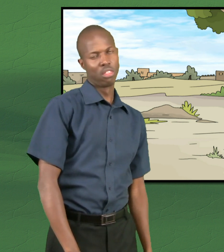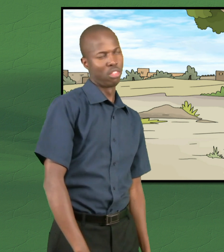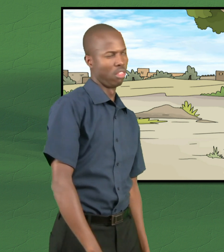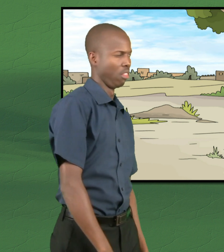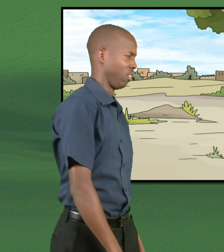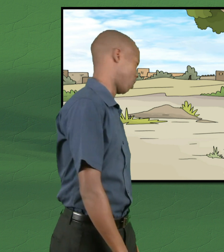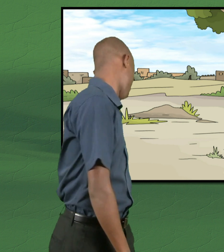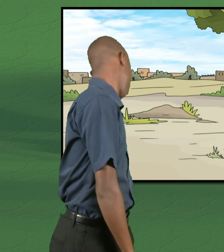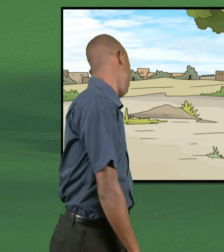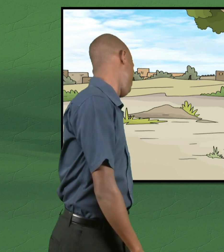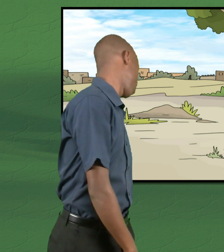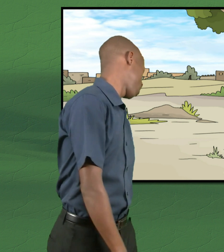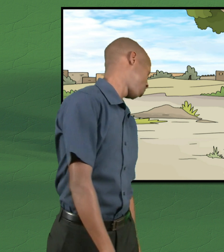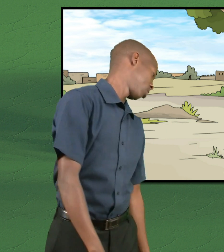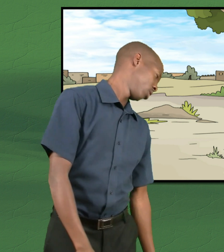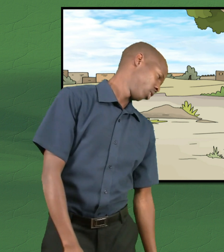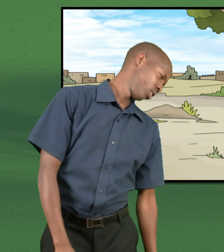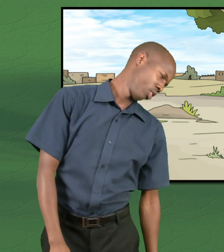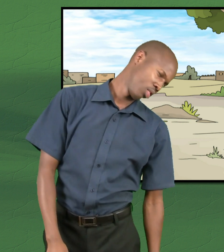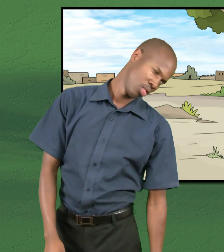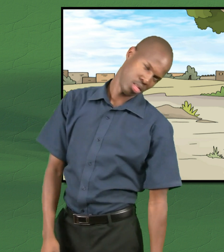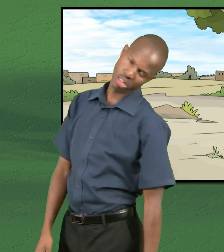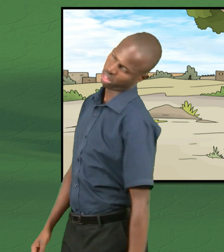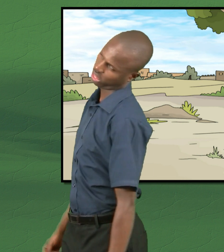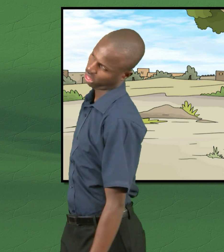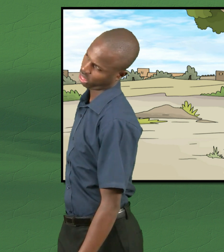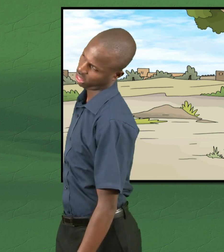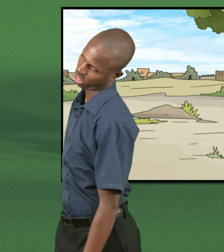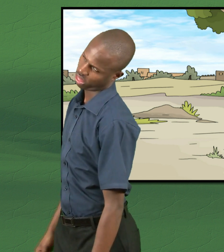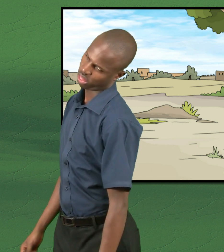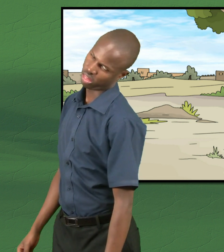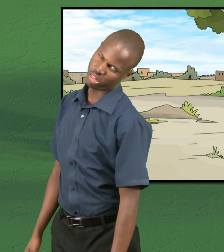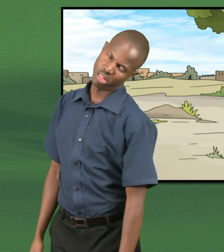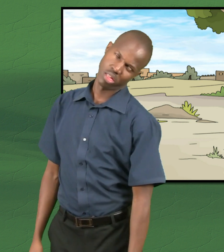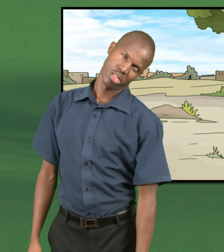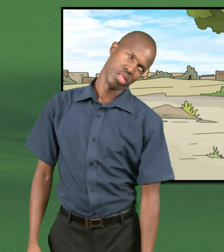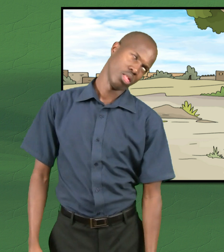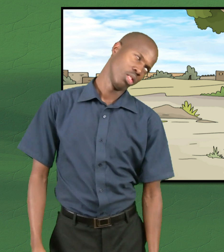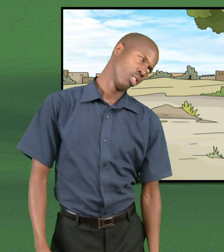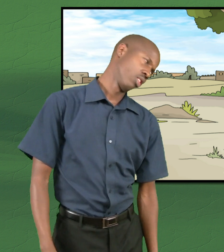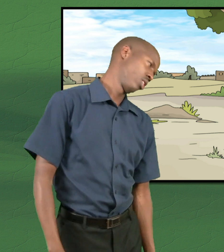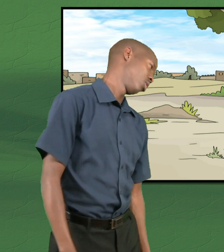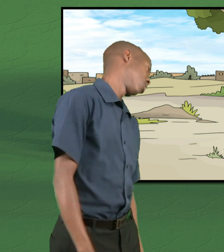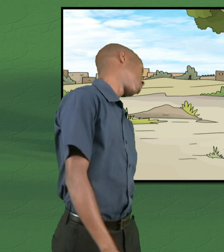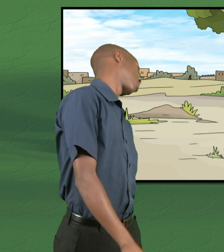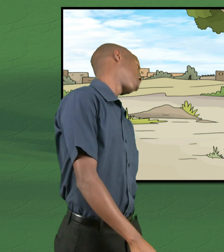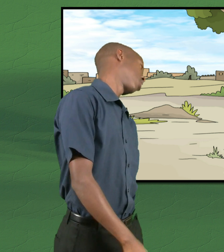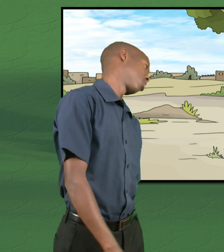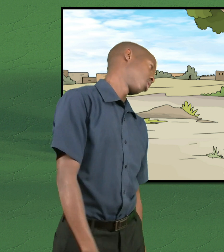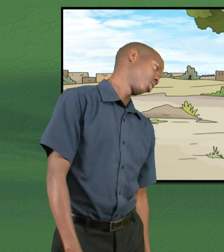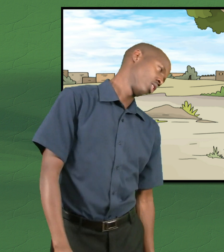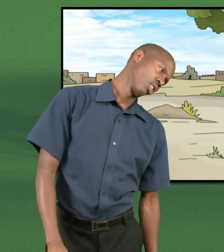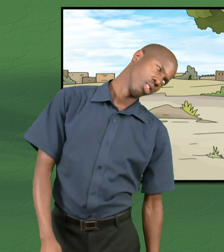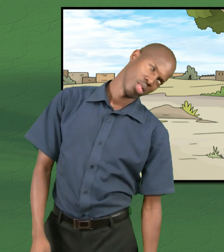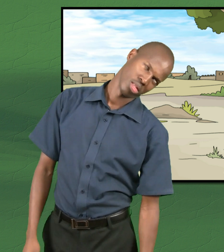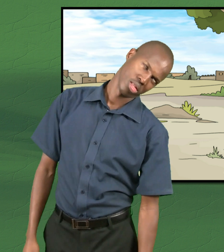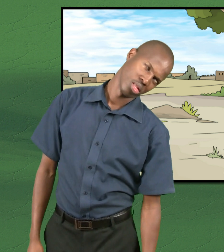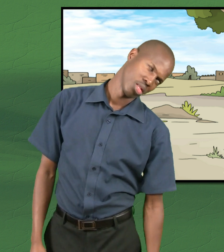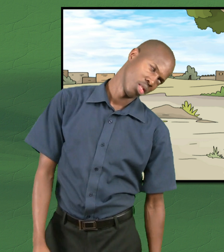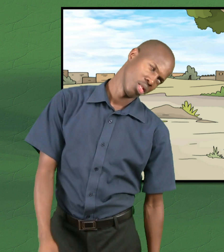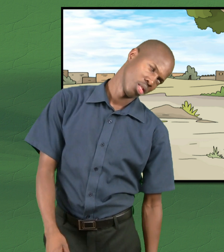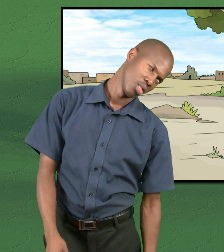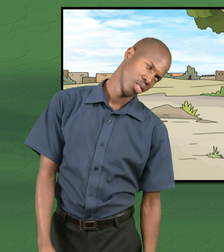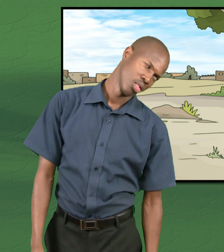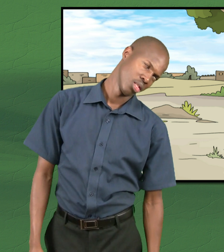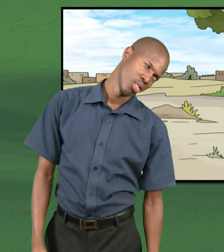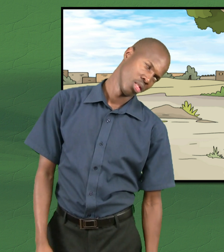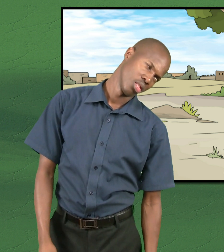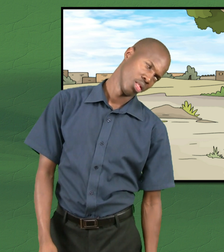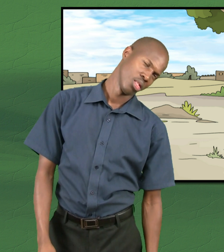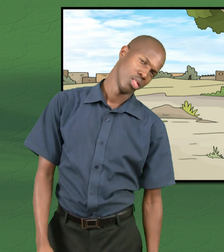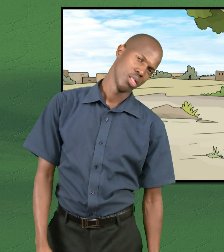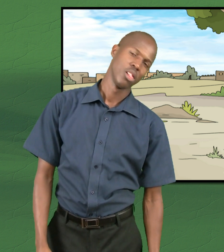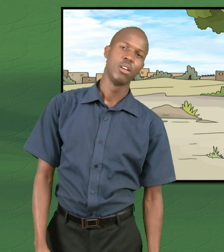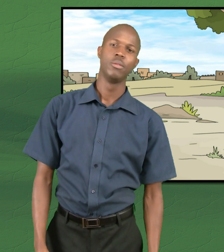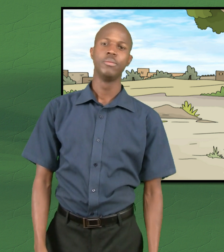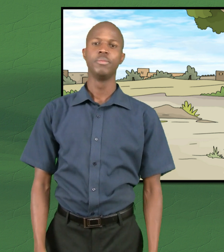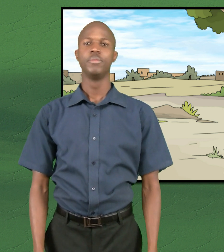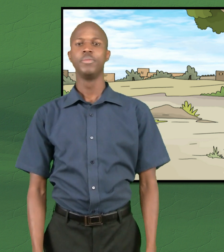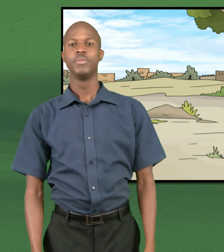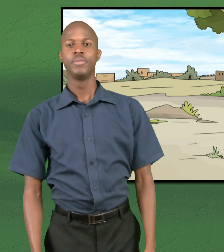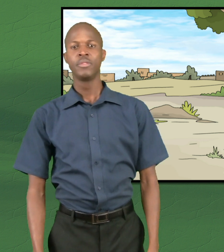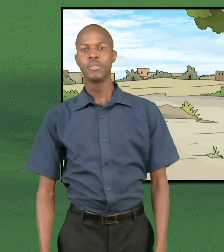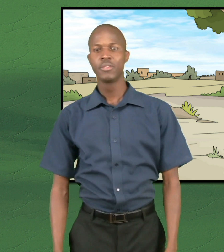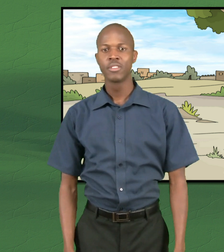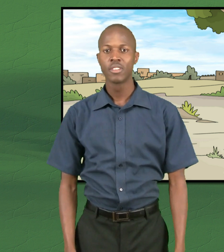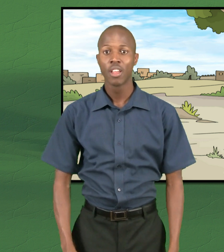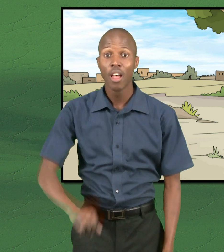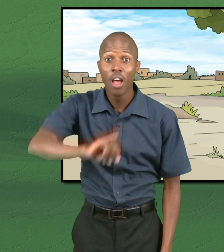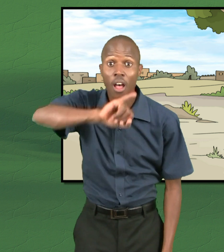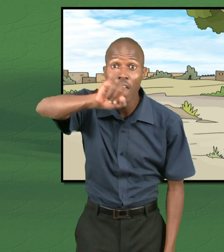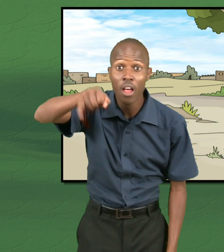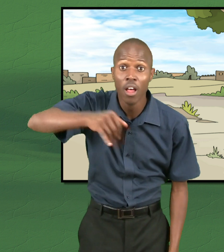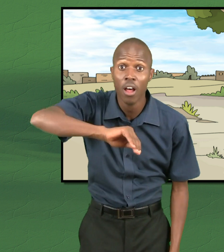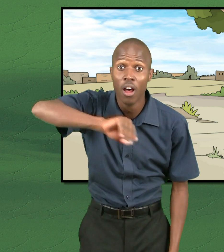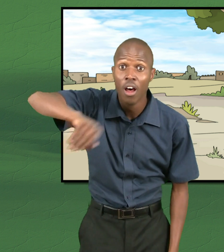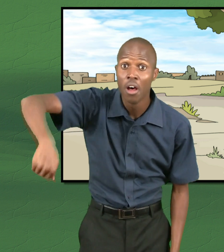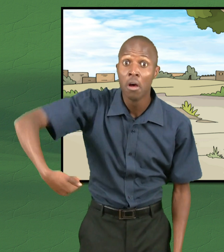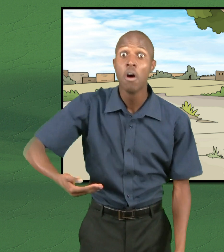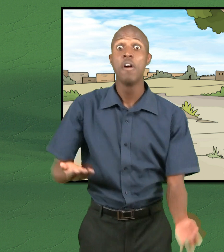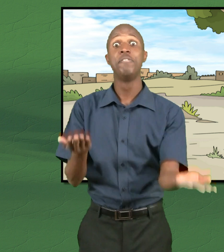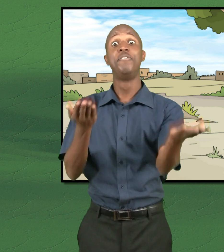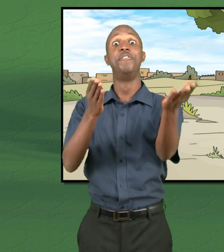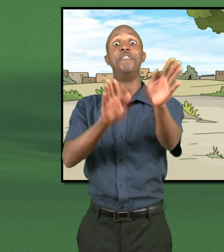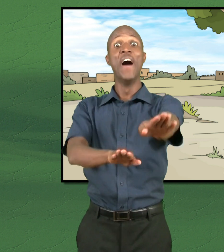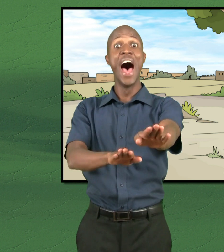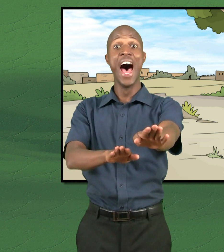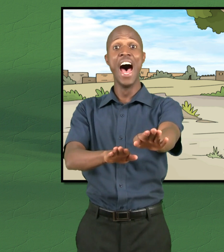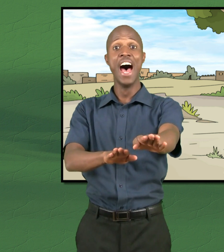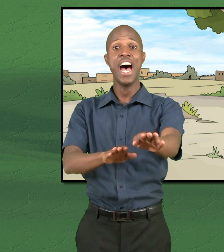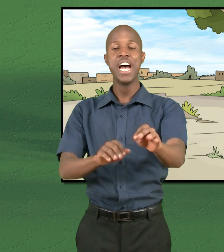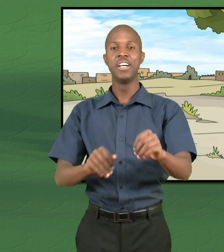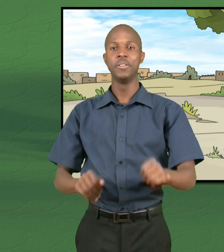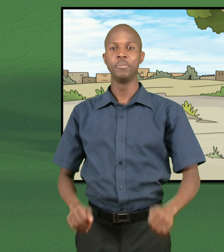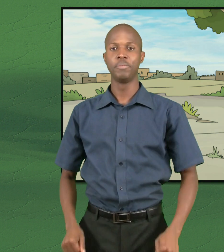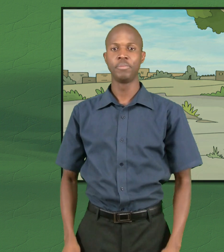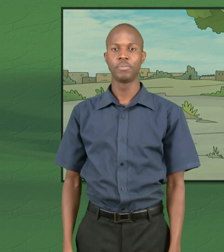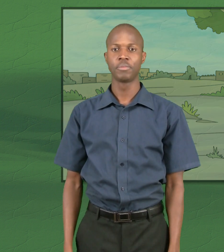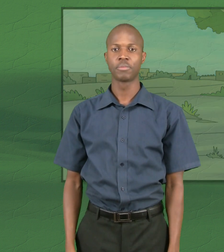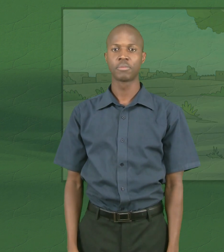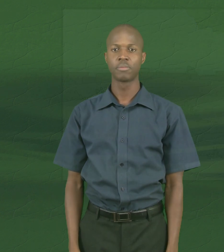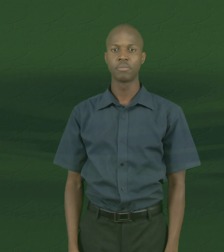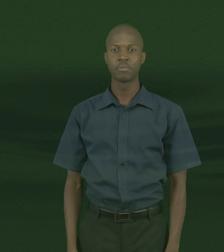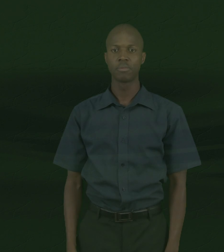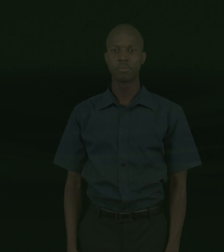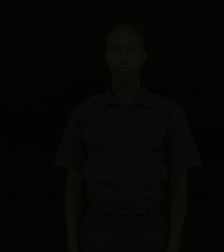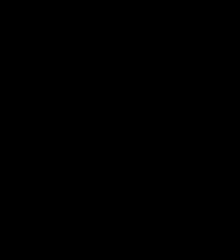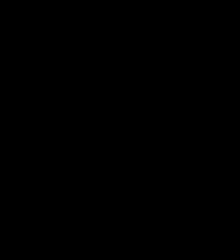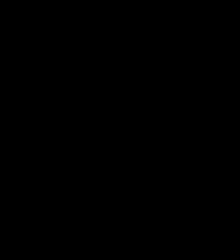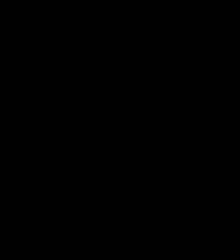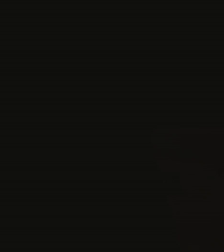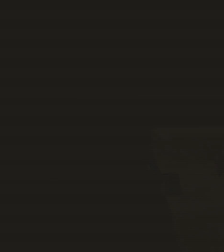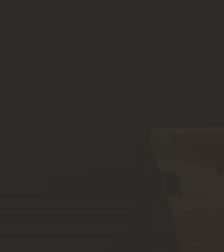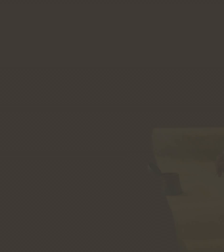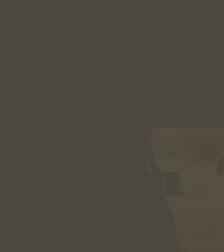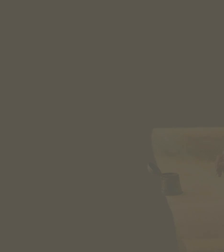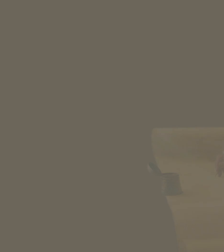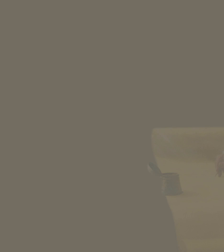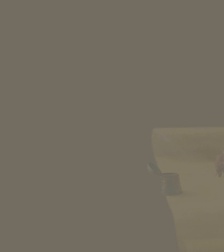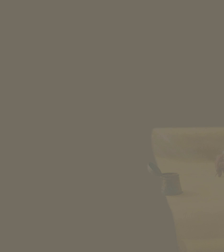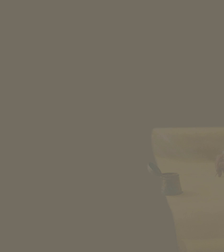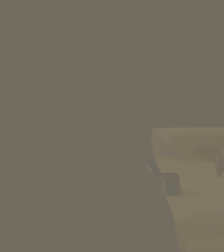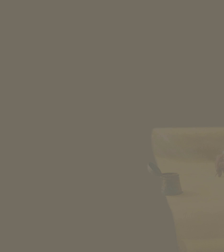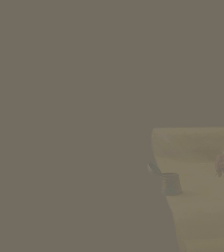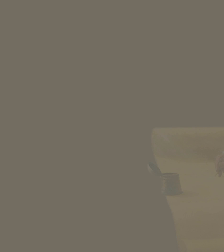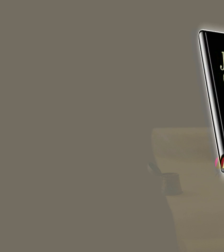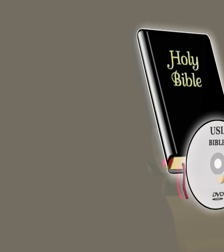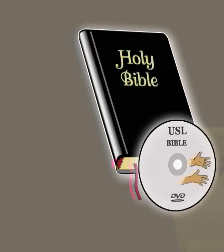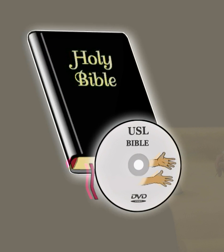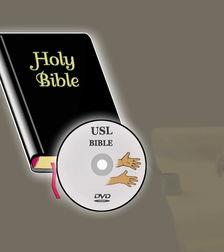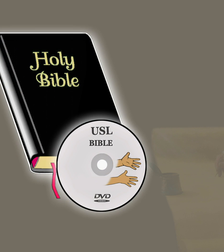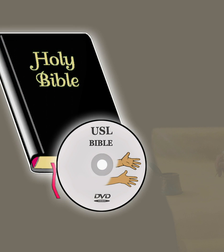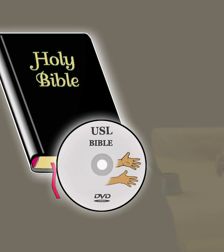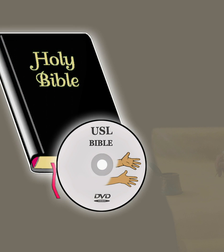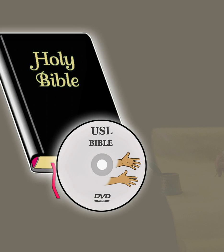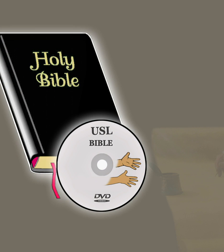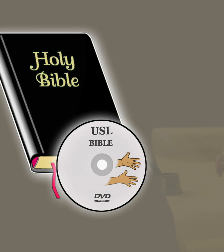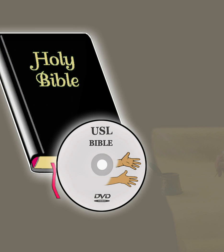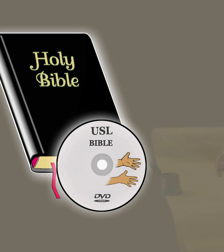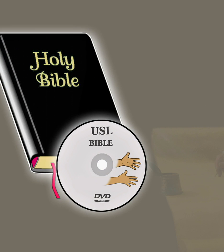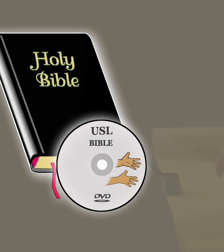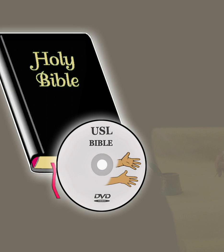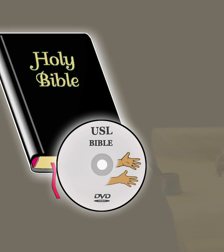Then he went away and hanged himself.